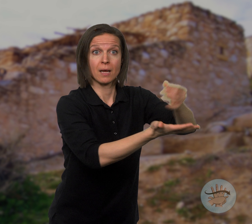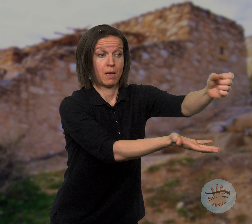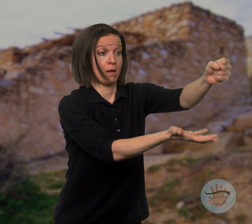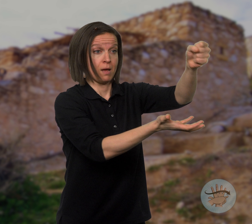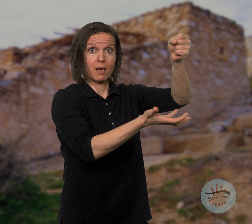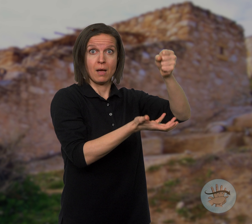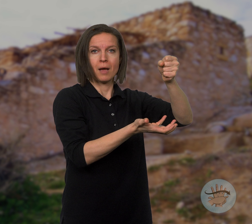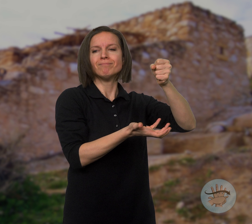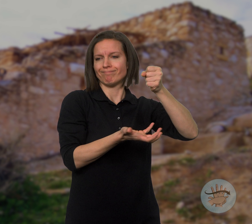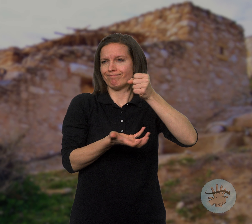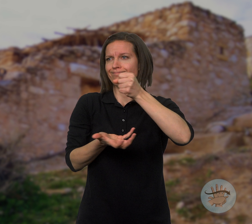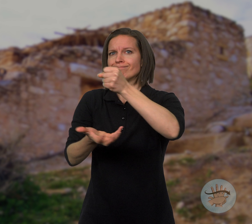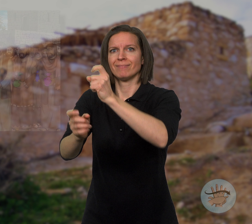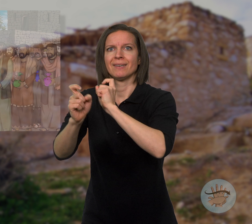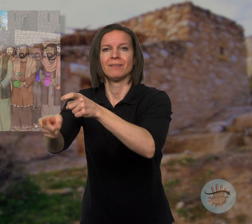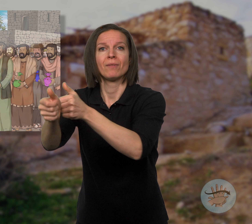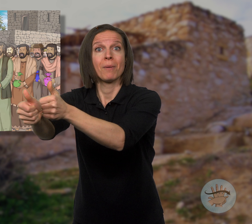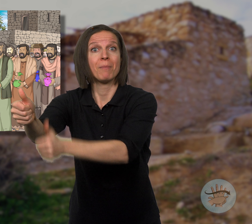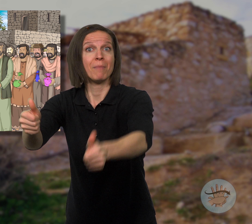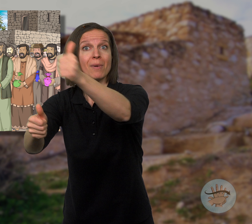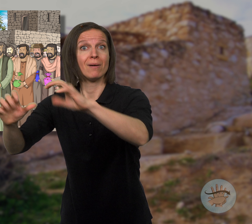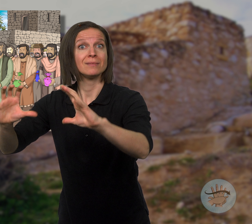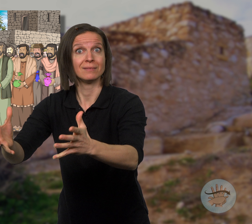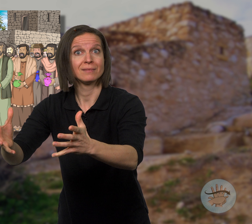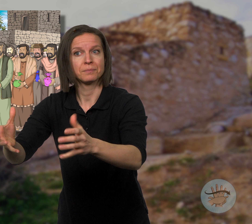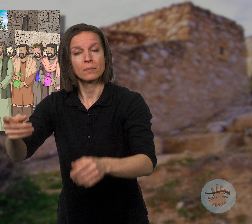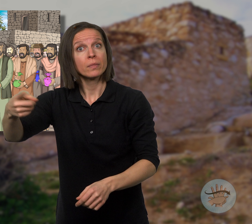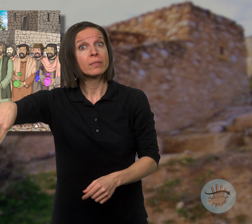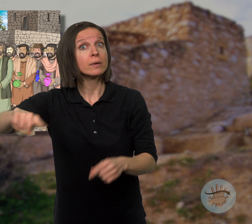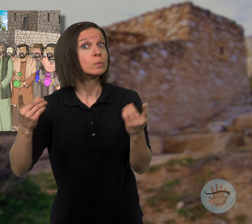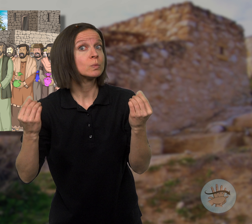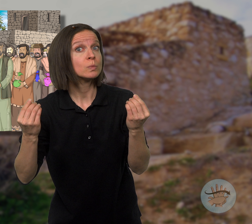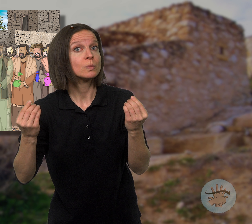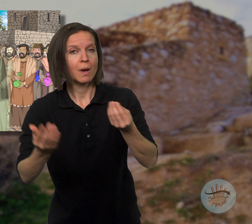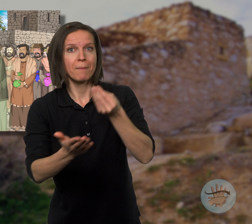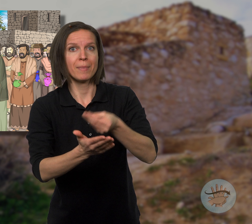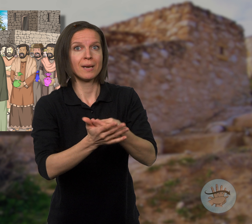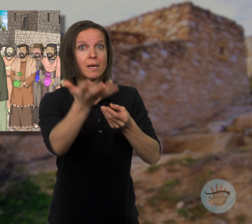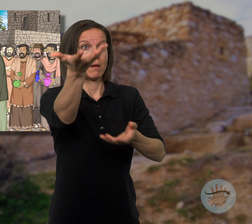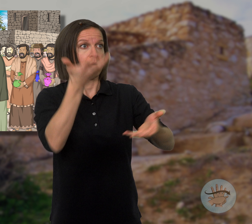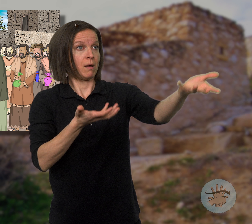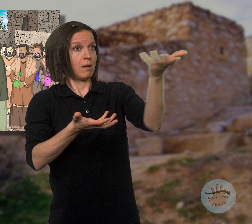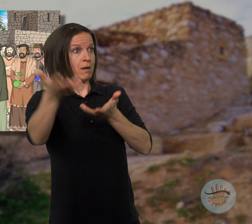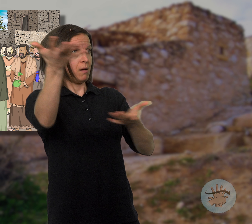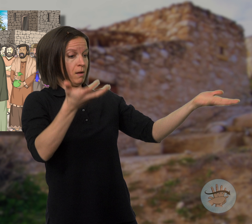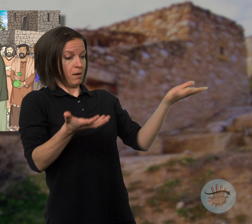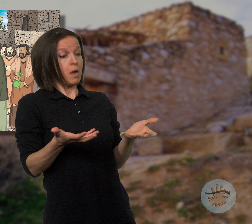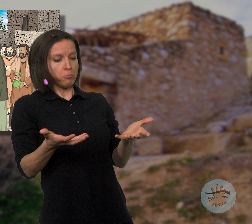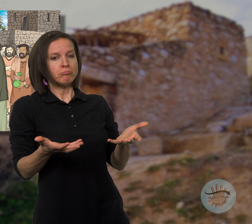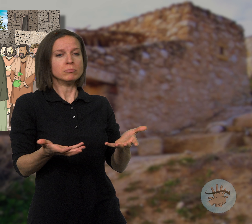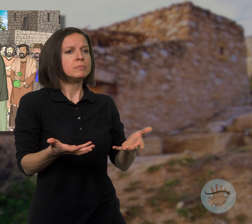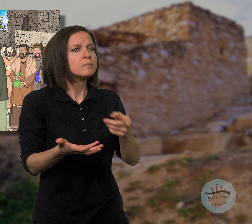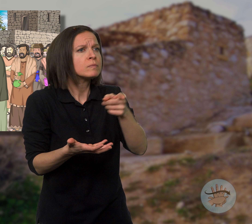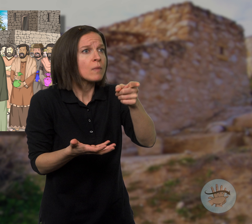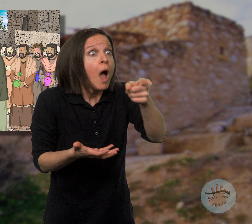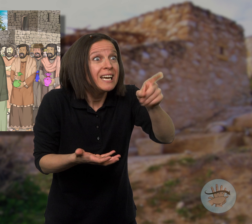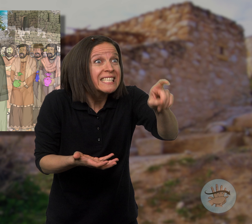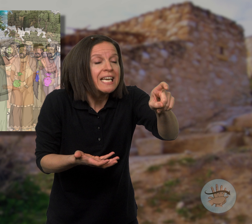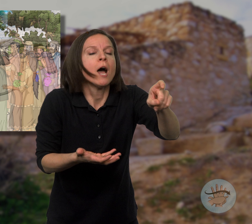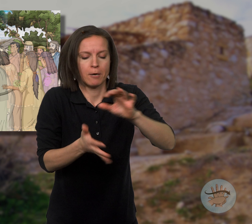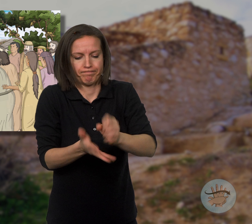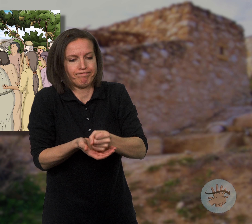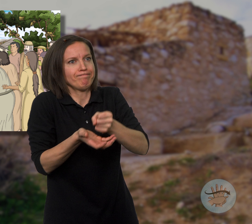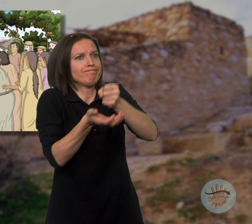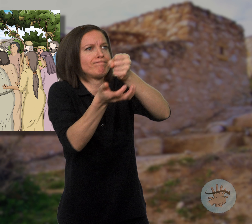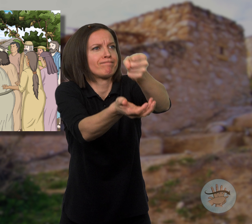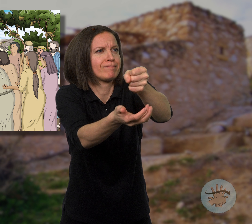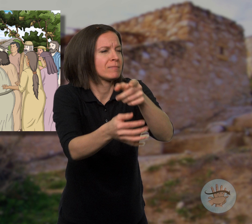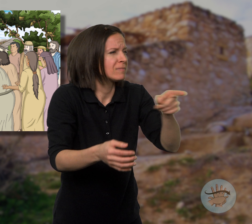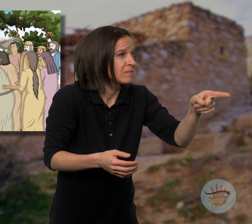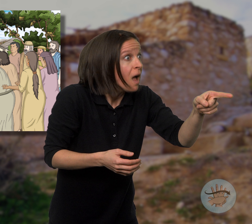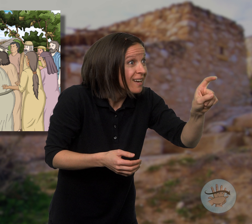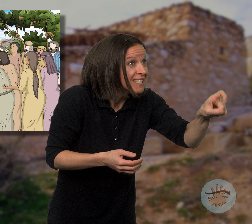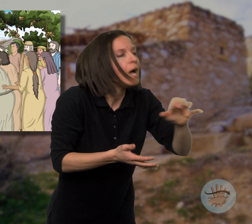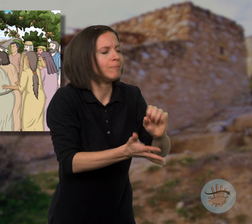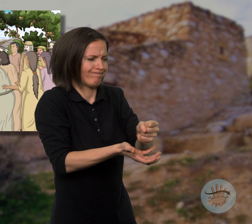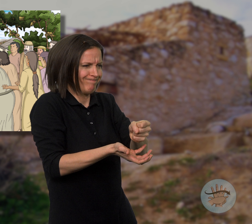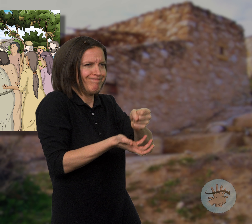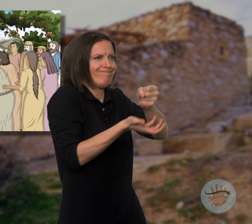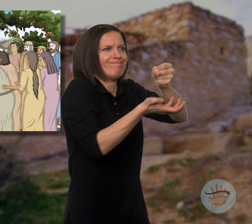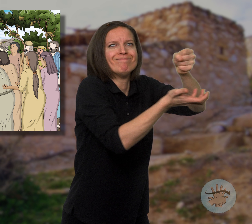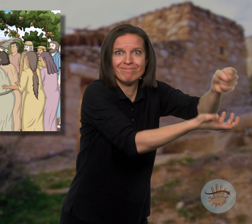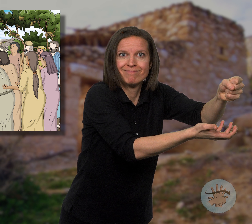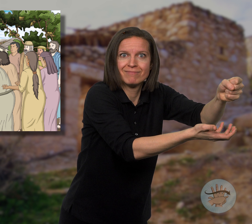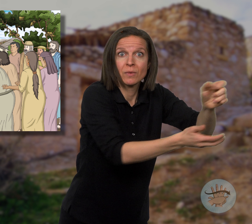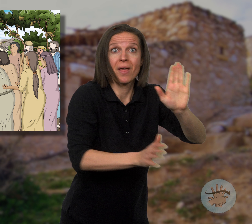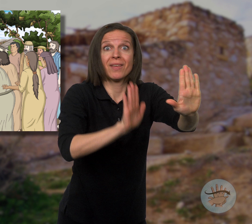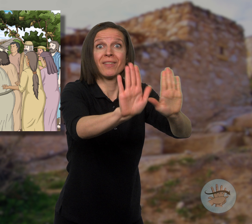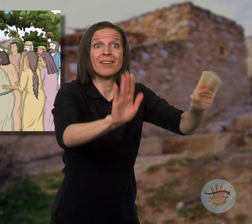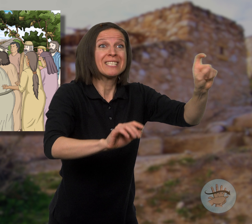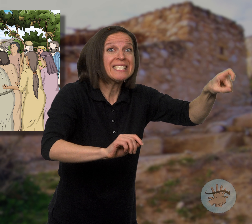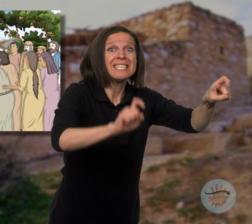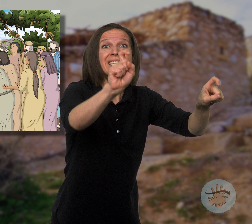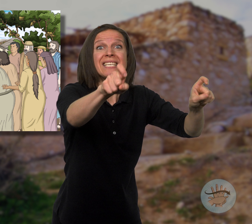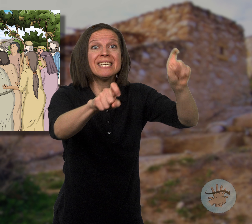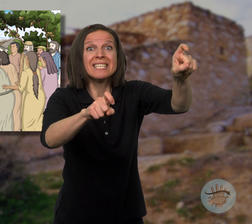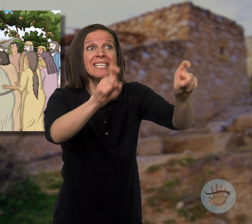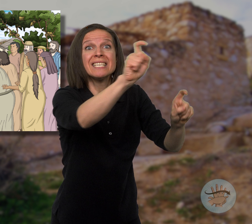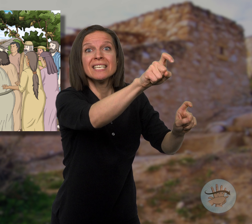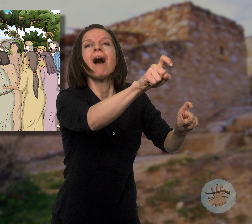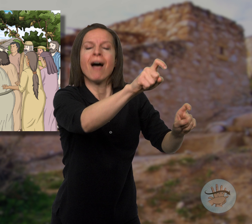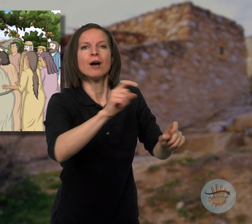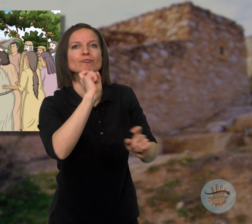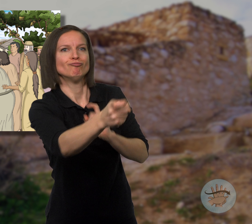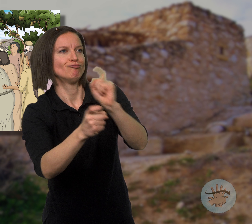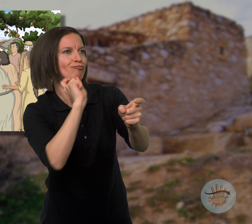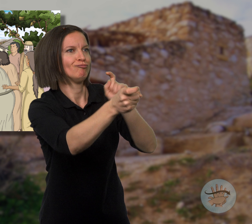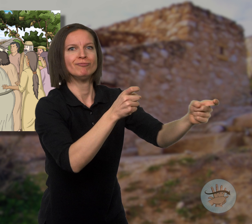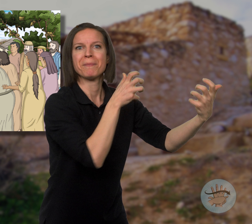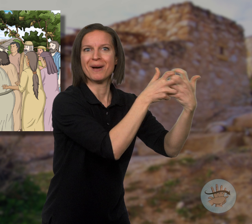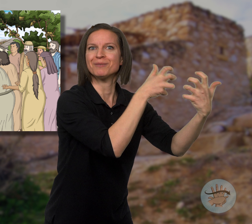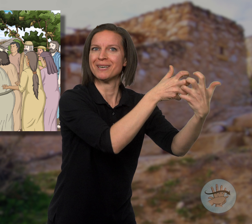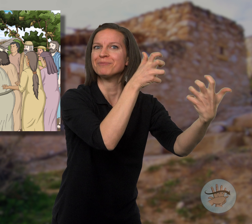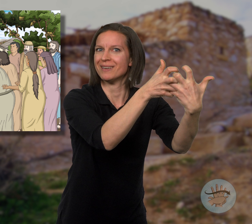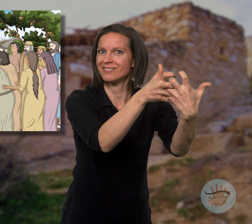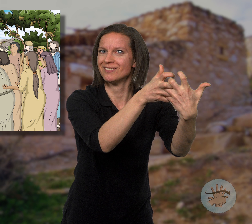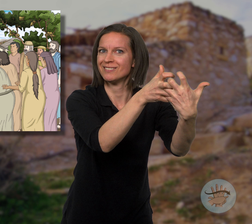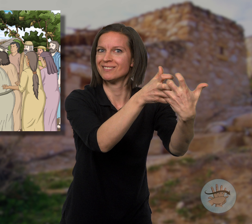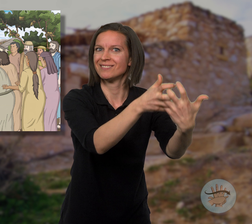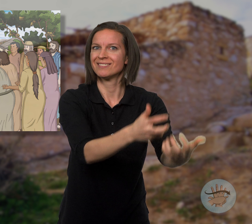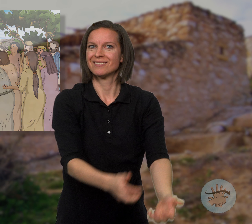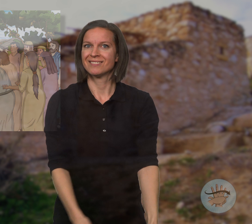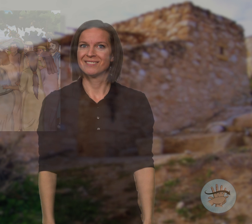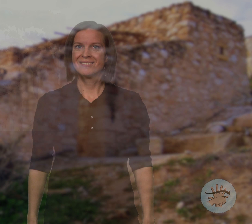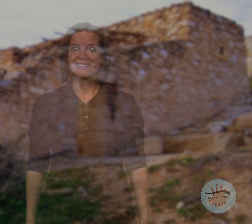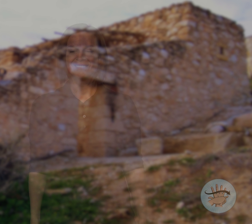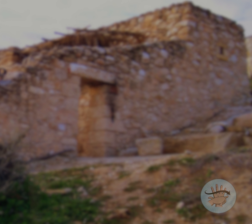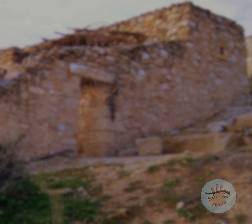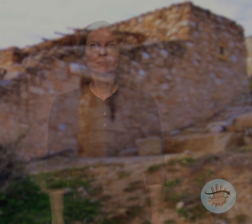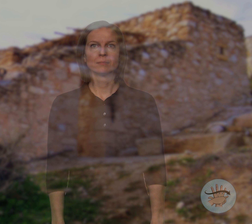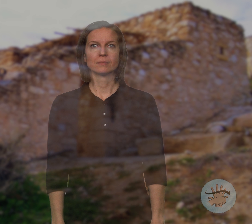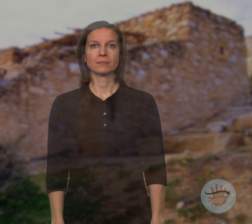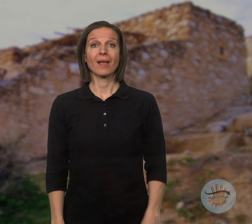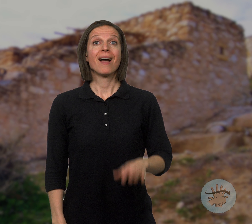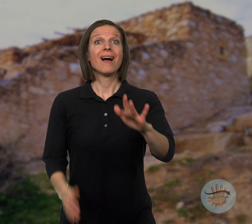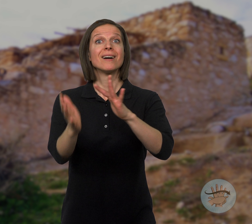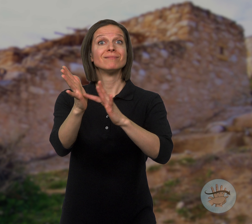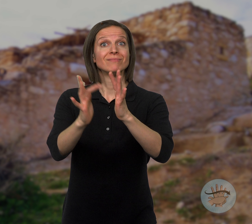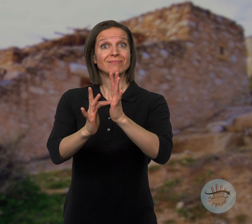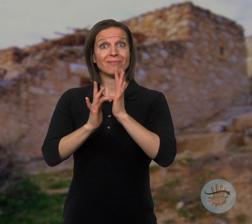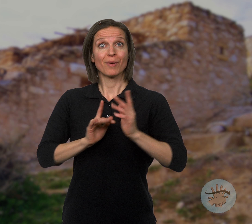There were no needy ones among them, because those who owned lands or houses would sell their property, bring the proceeds from the sales, and lay them at the apostles’ feet for distribution to anyone as he had need.